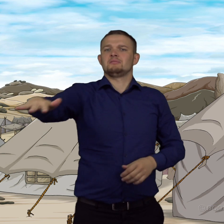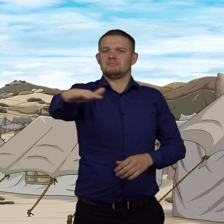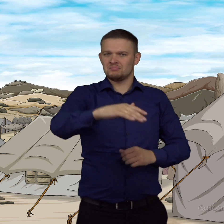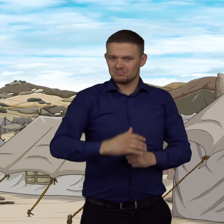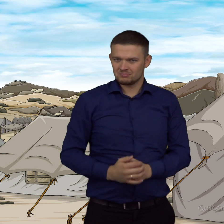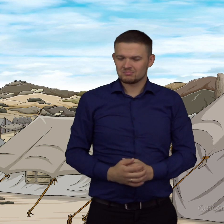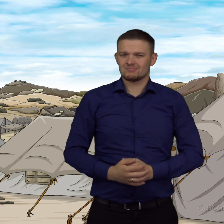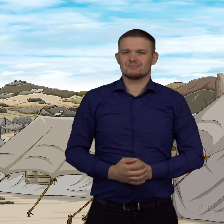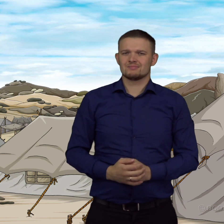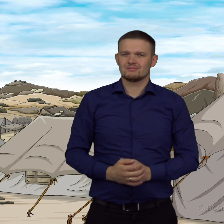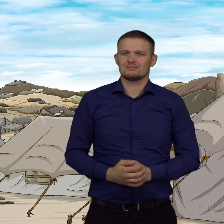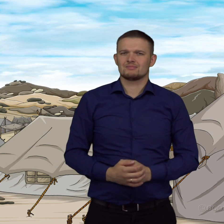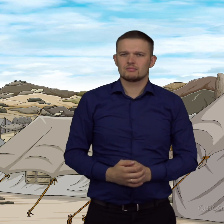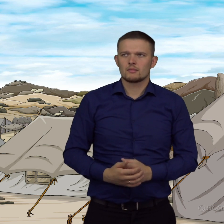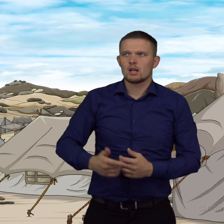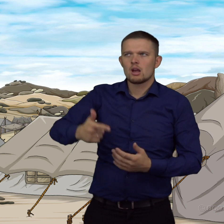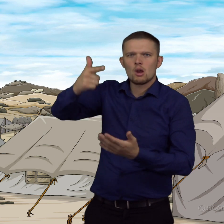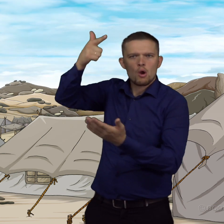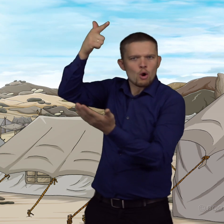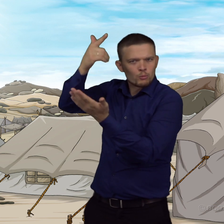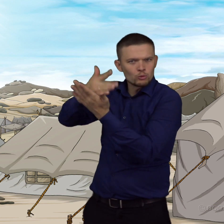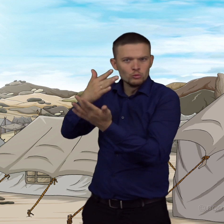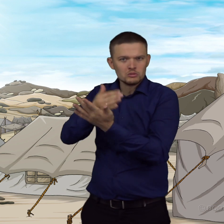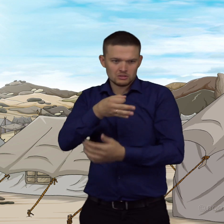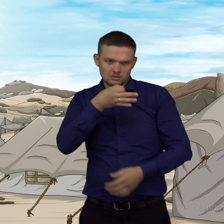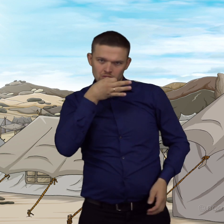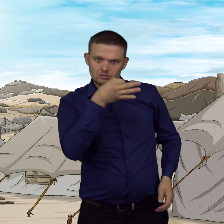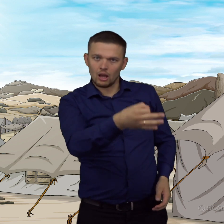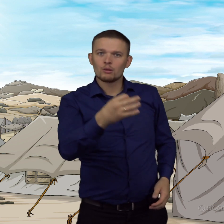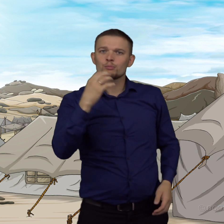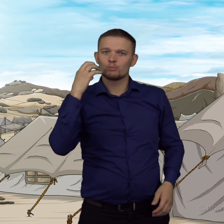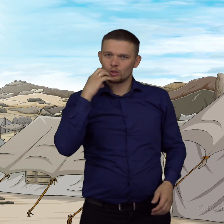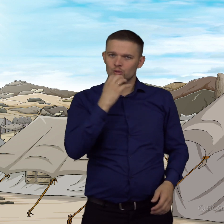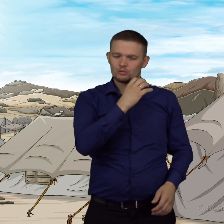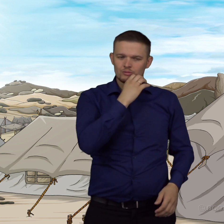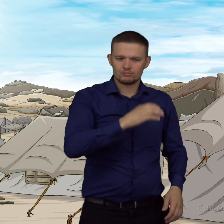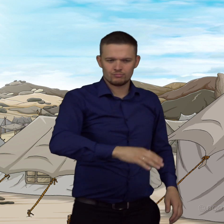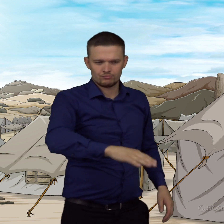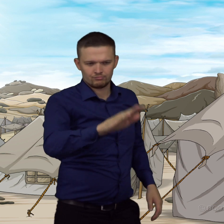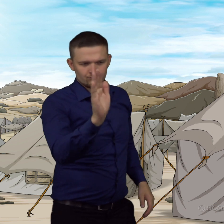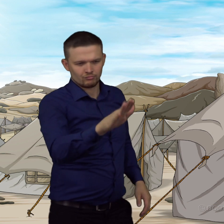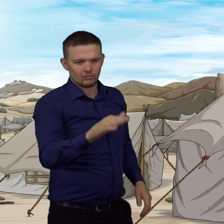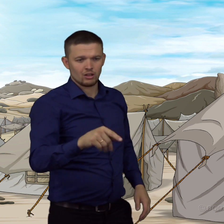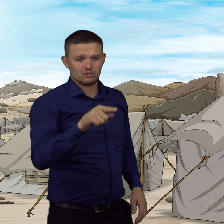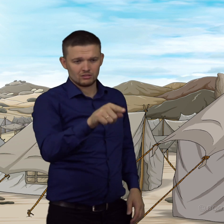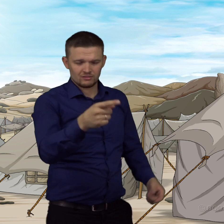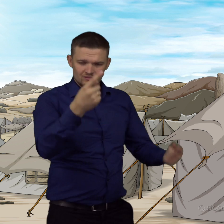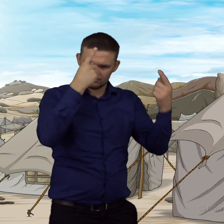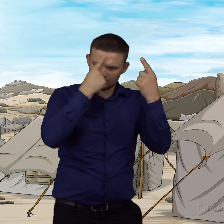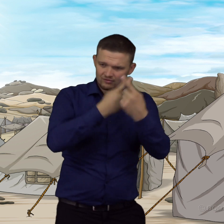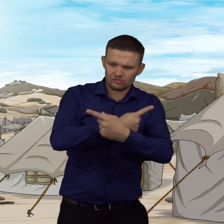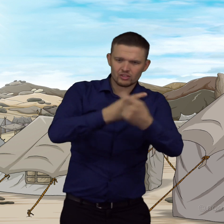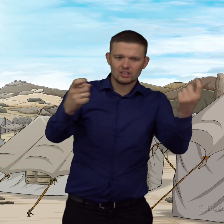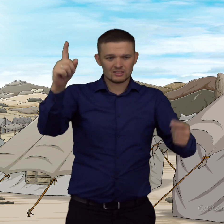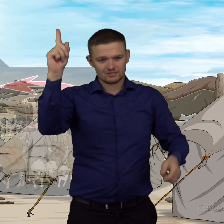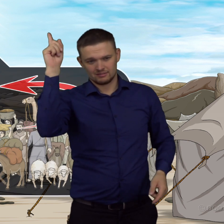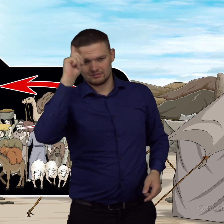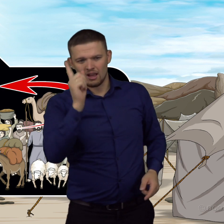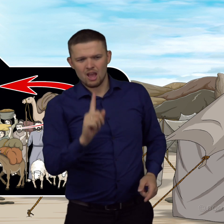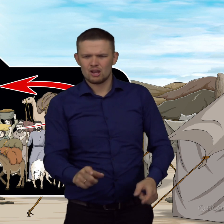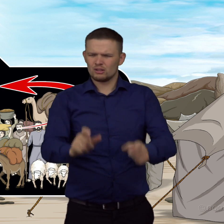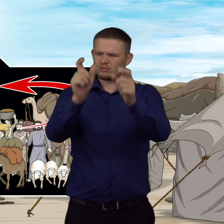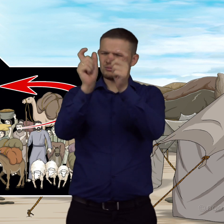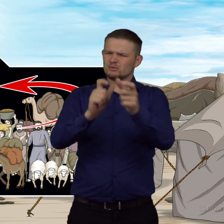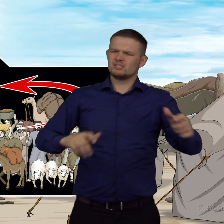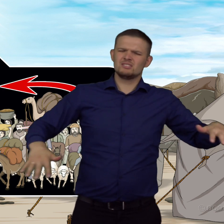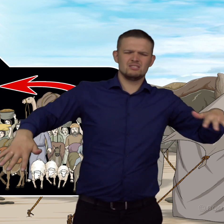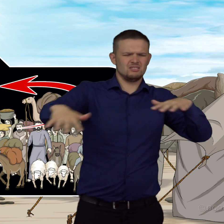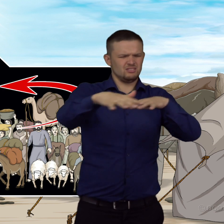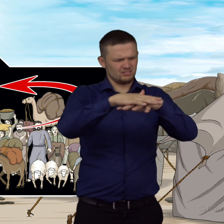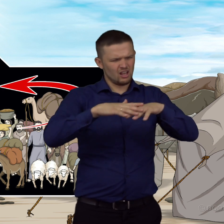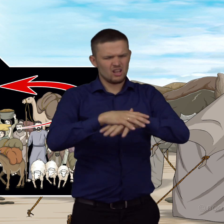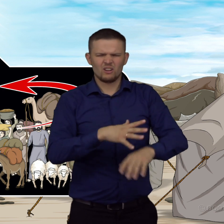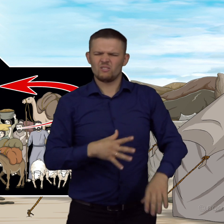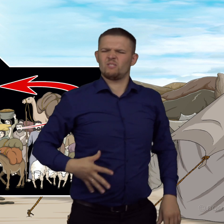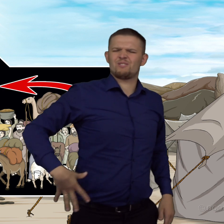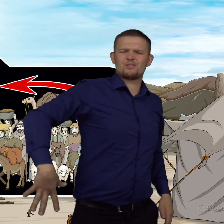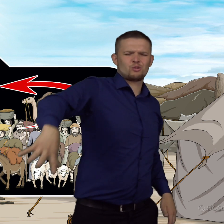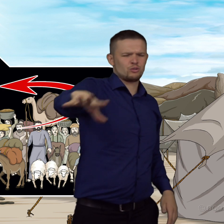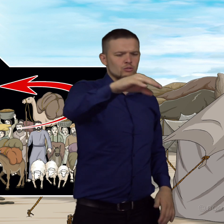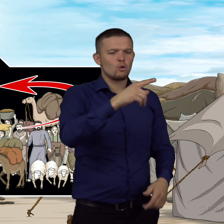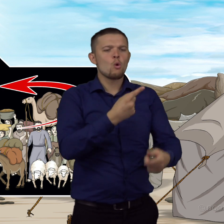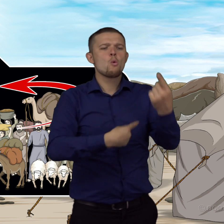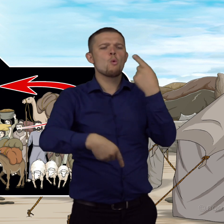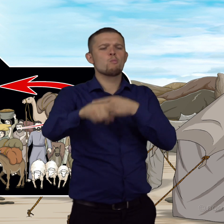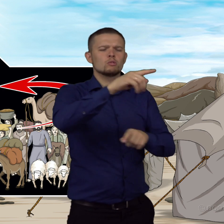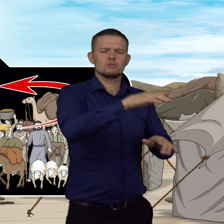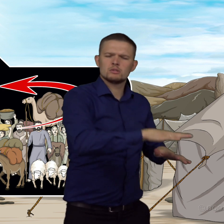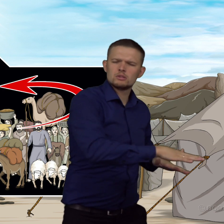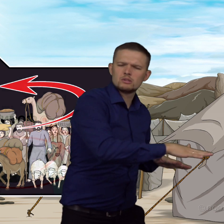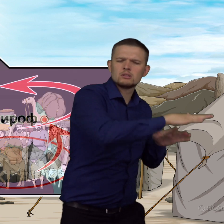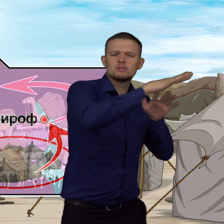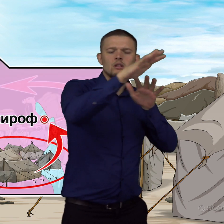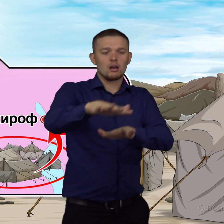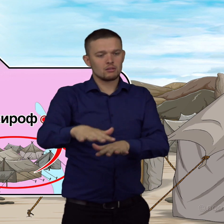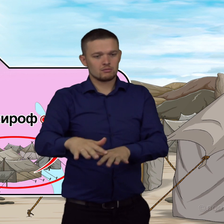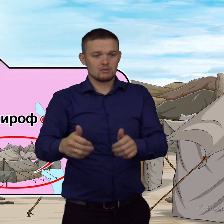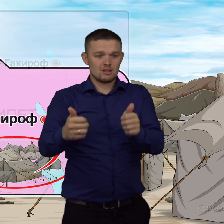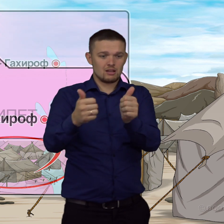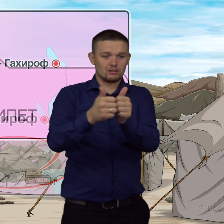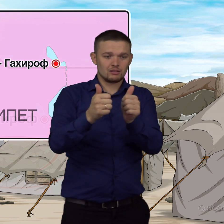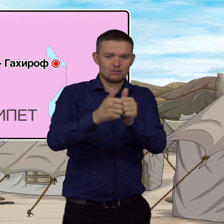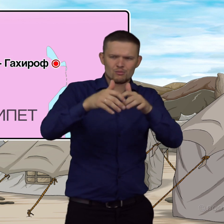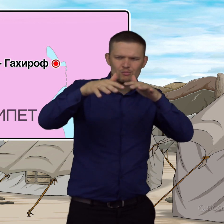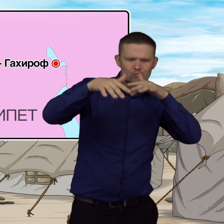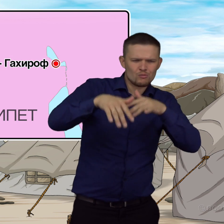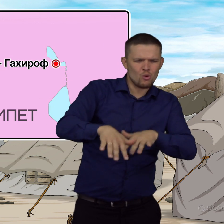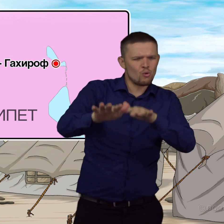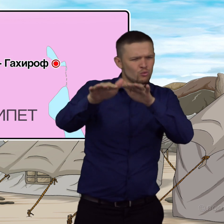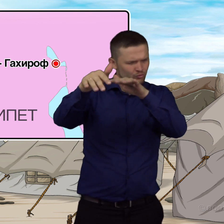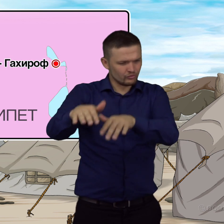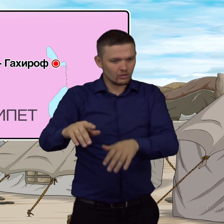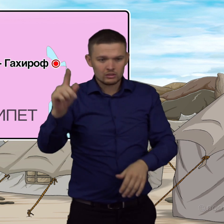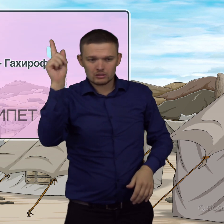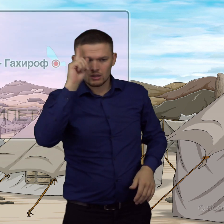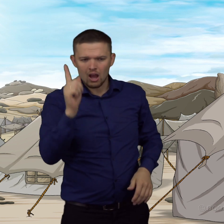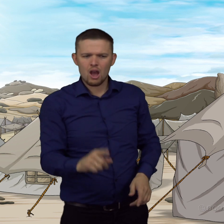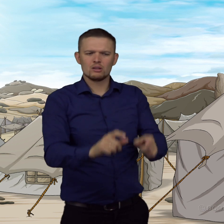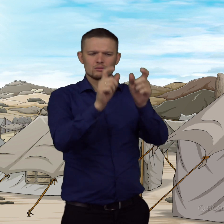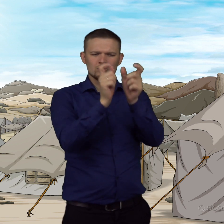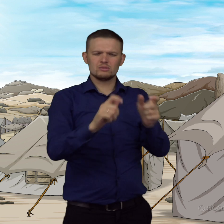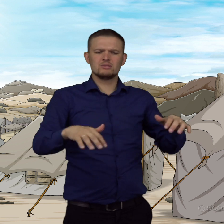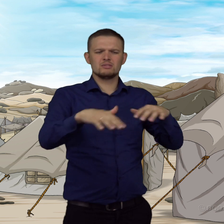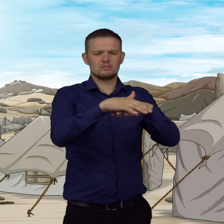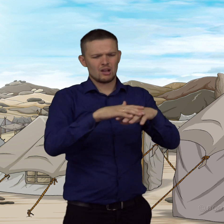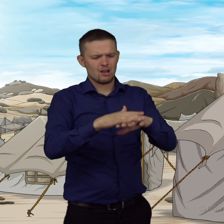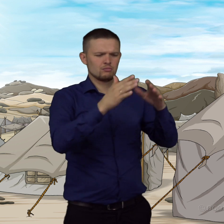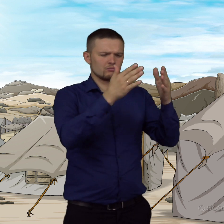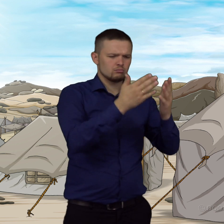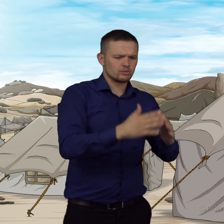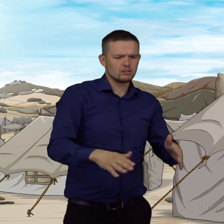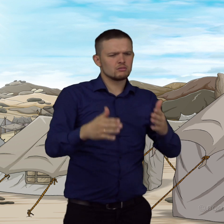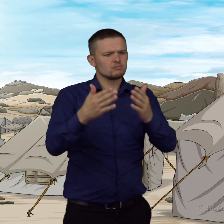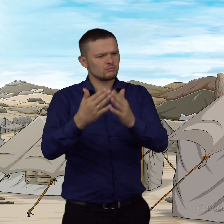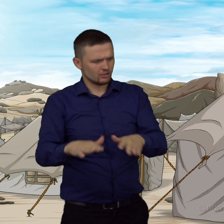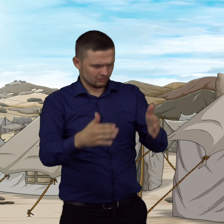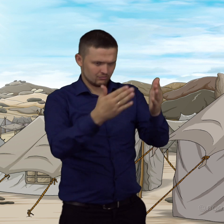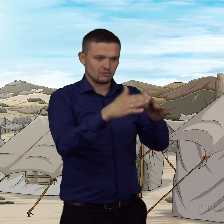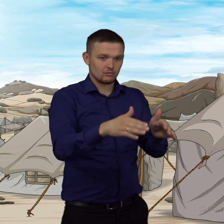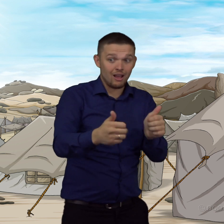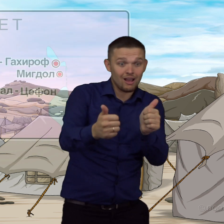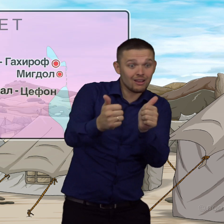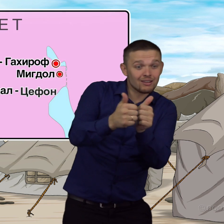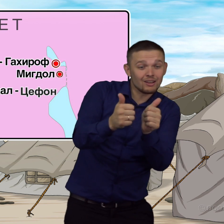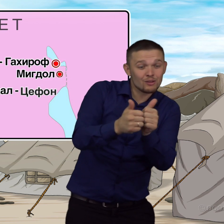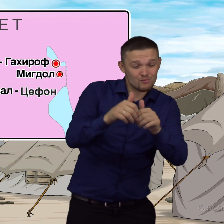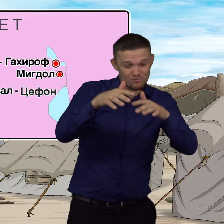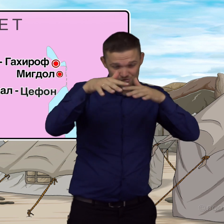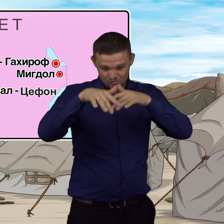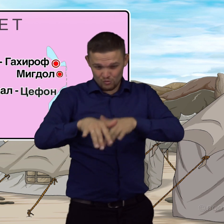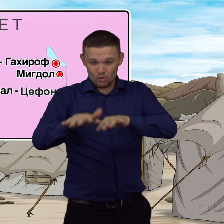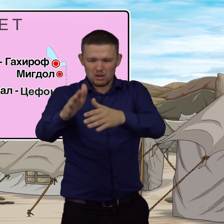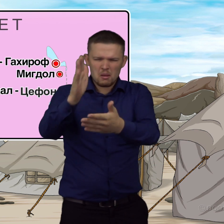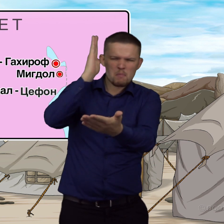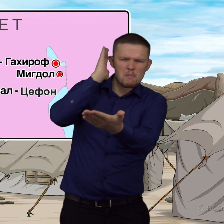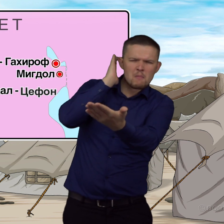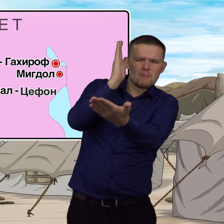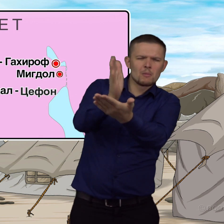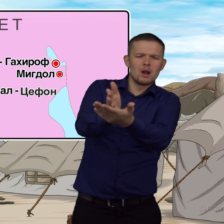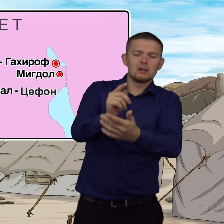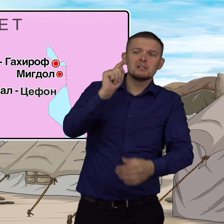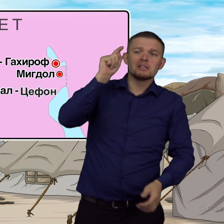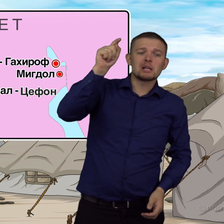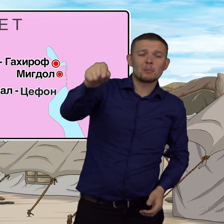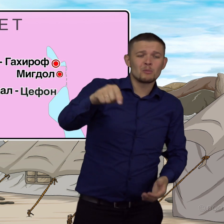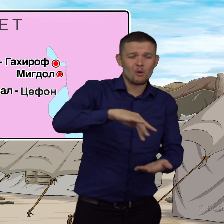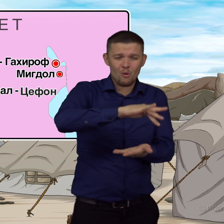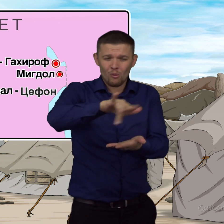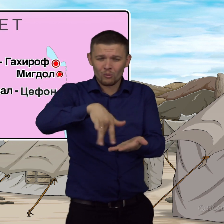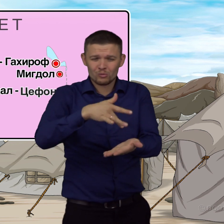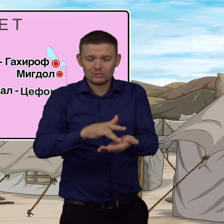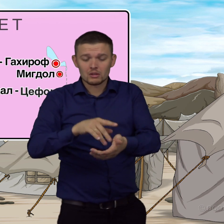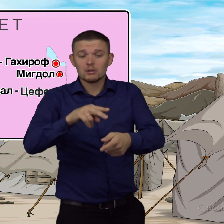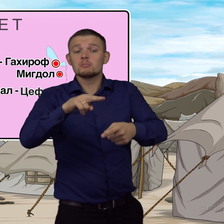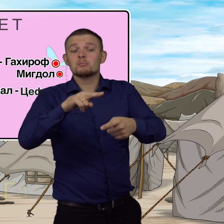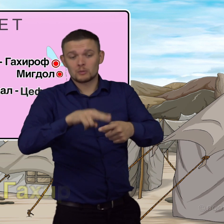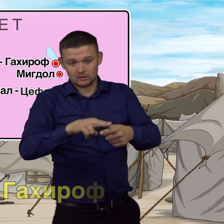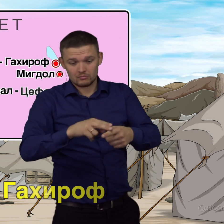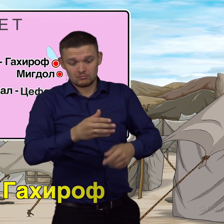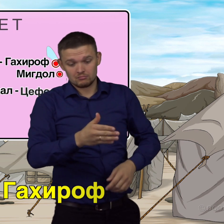Then the LORD said to Moses, “Tell the Israelites to turn back and encamp before Pi-hahiroth, between Migdol and the sea.